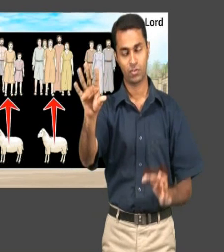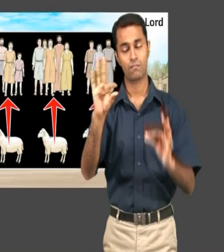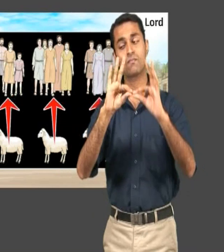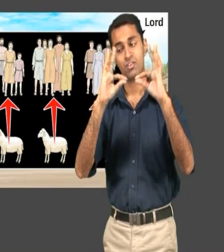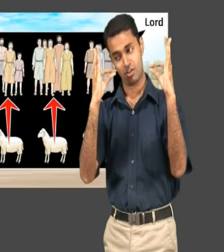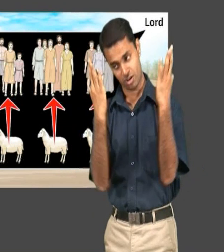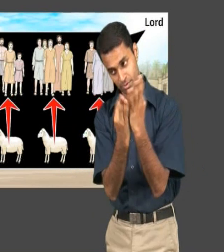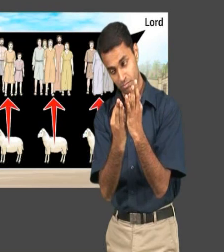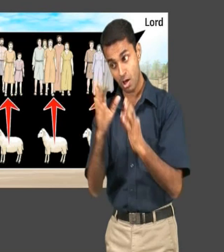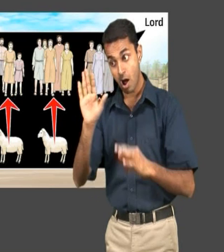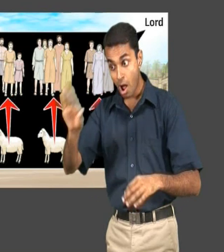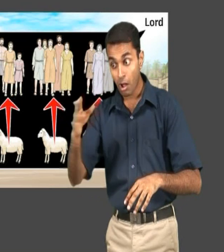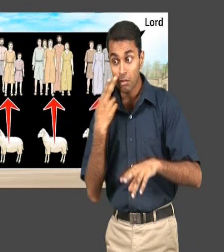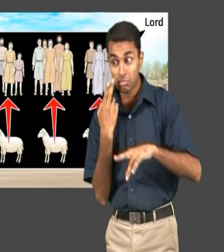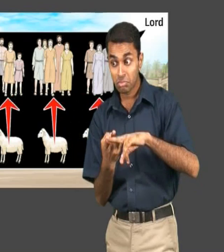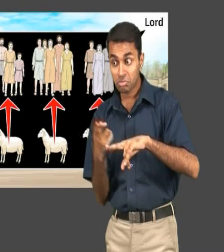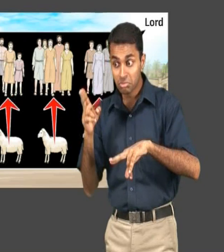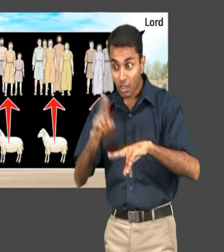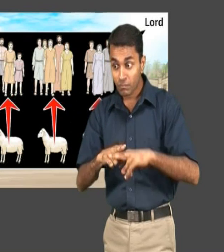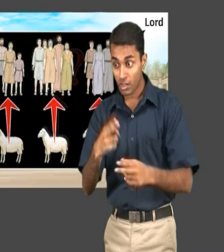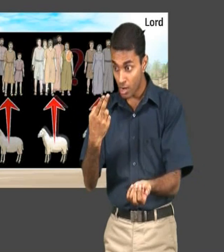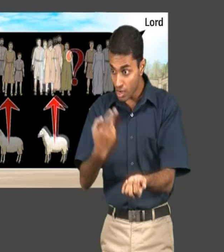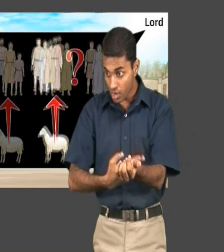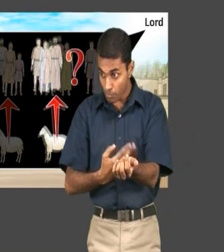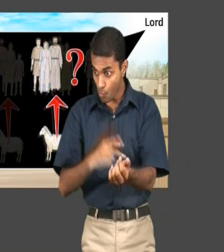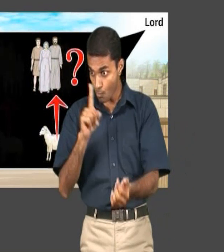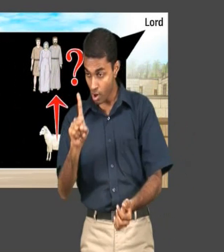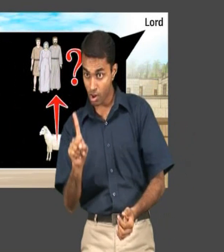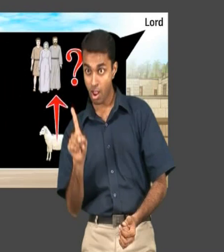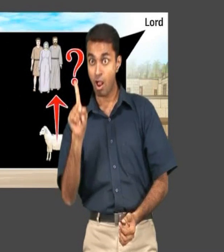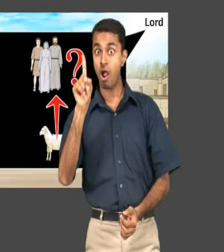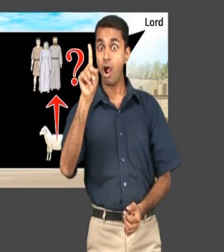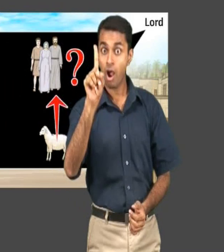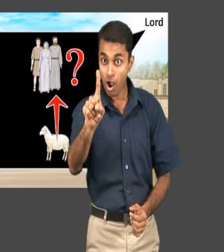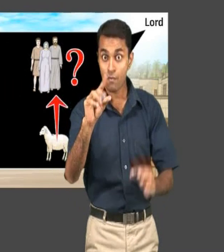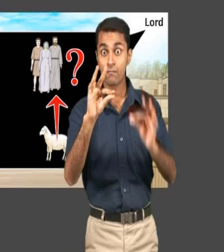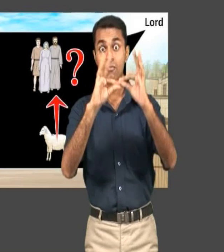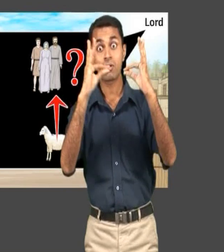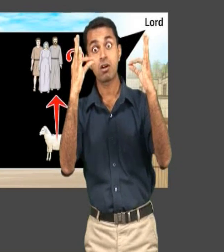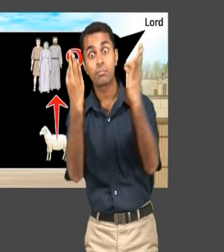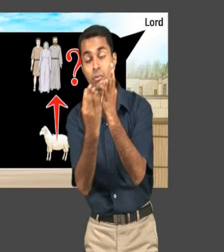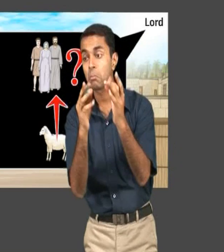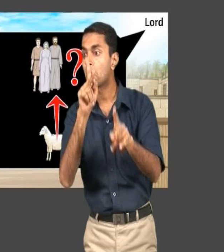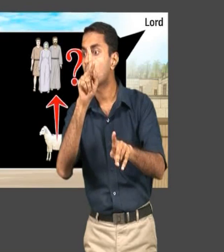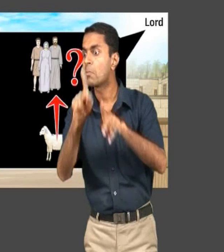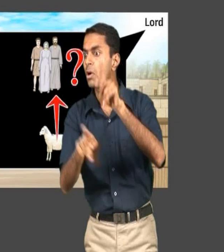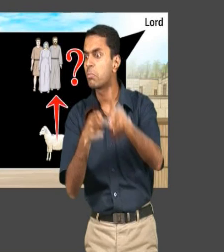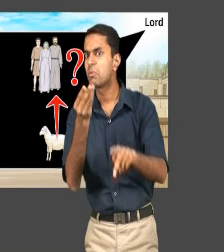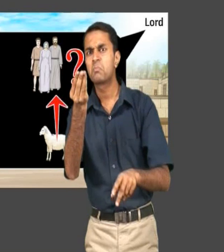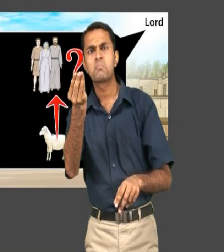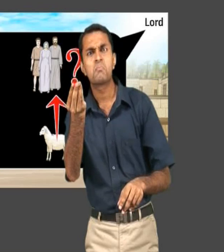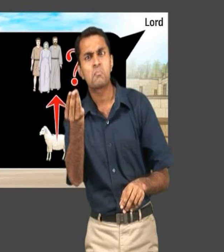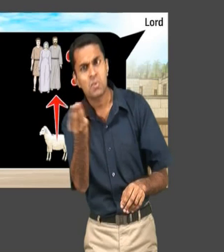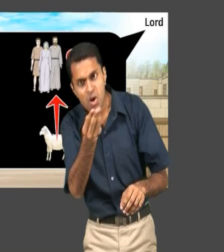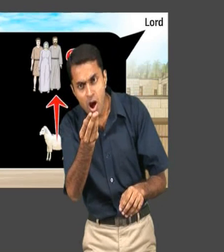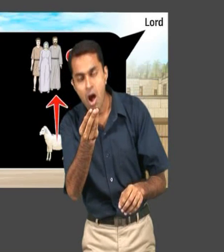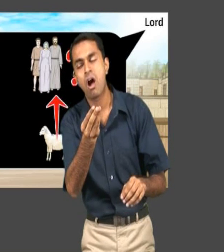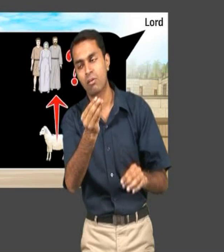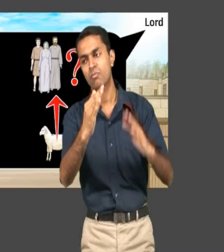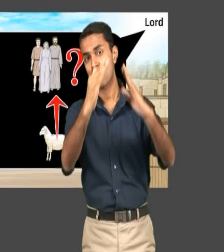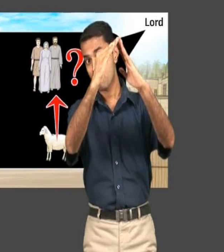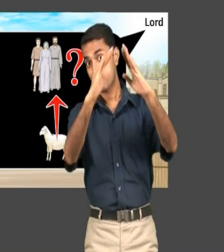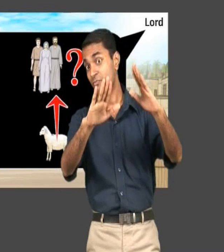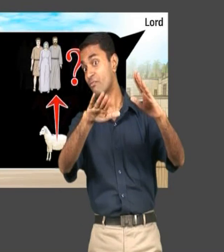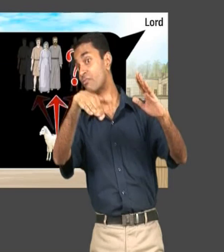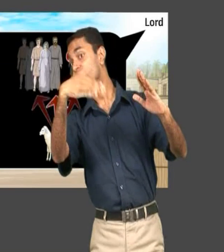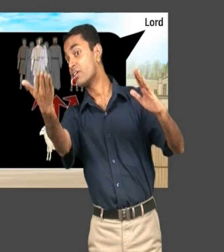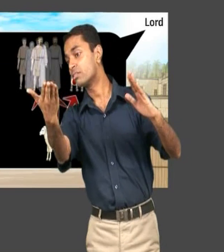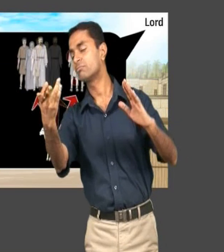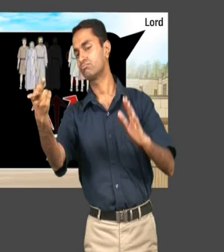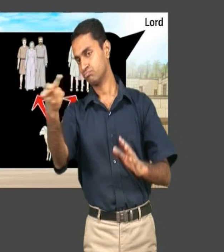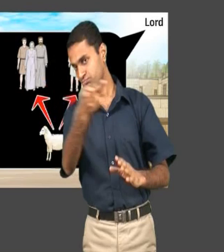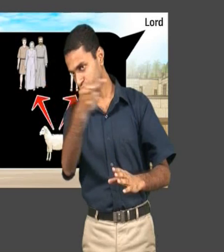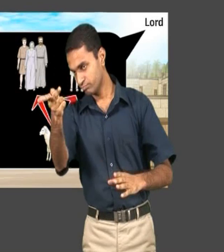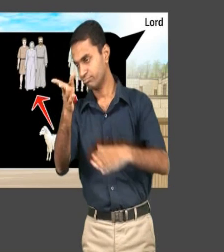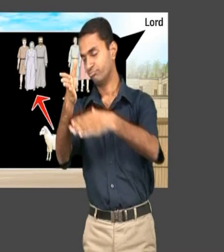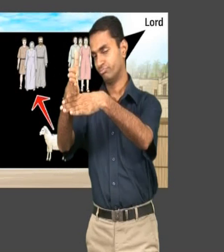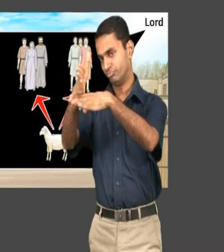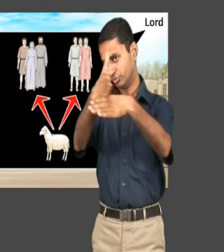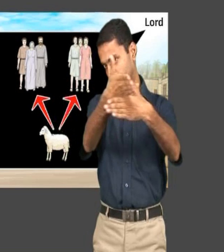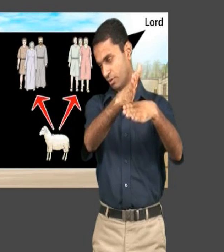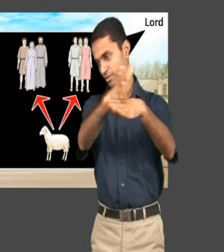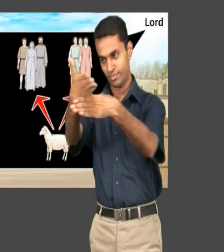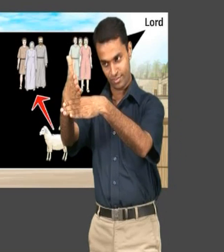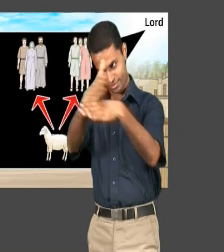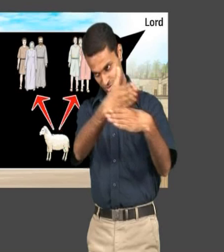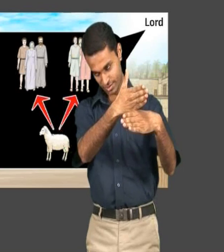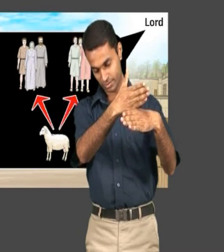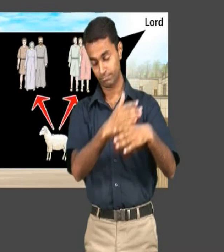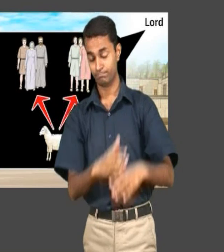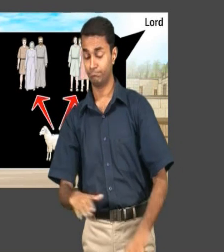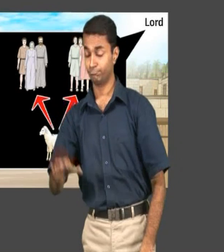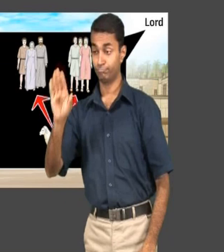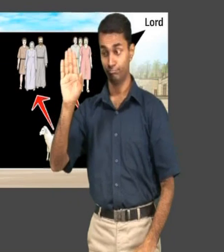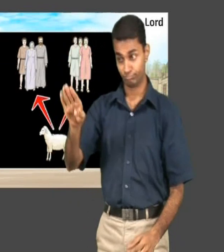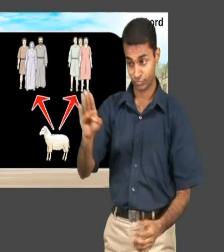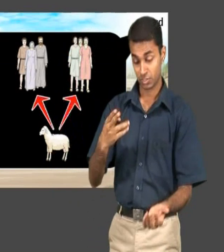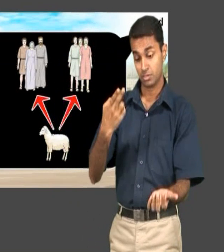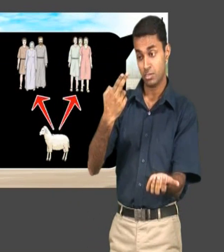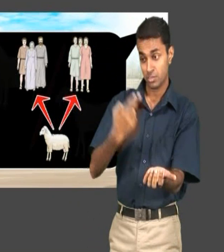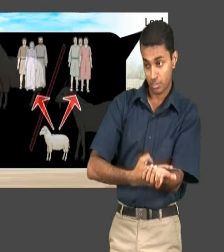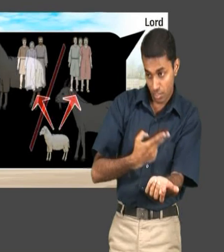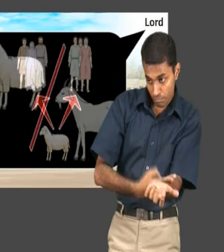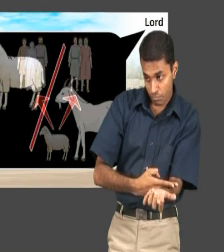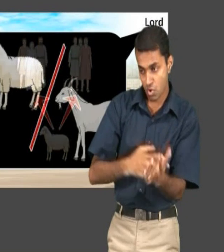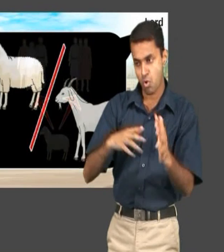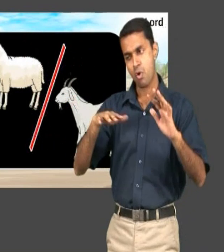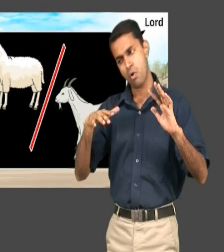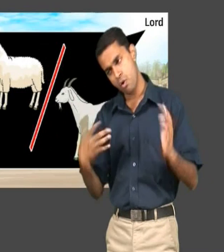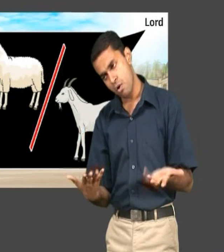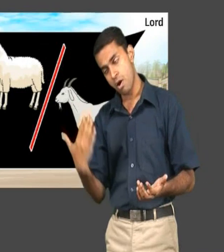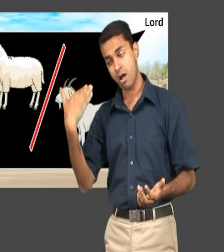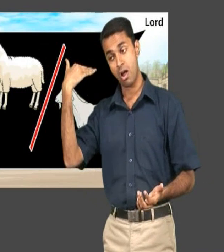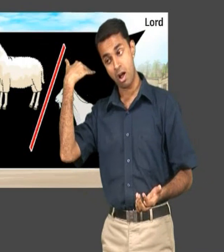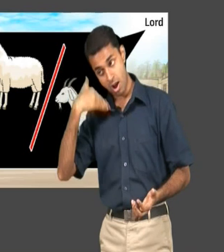If the household is too small for a whole lamb, they are to share with the nearest neighbor based on the number of people, and apportion the lamb accordingly.